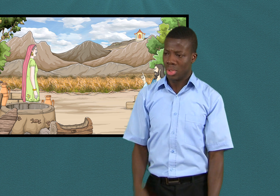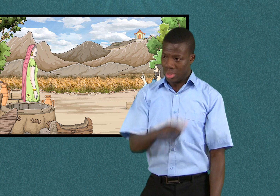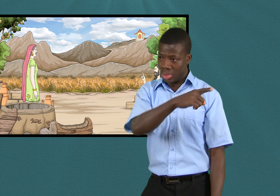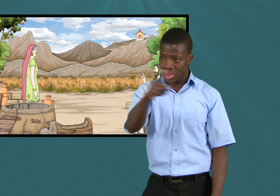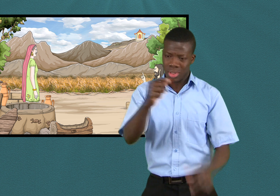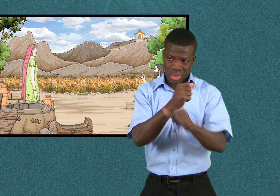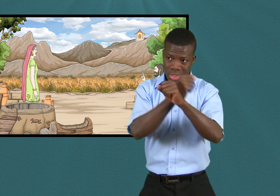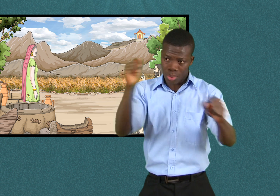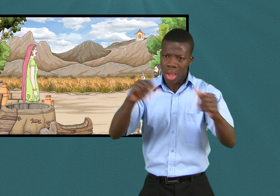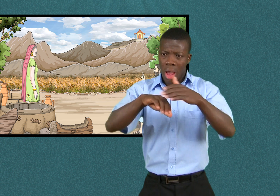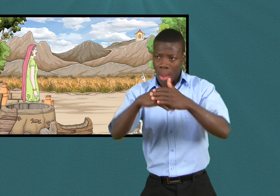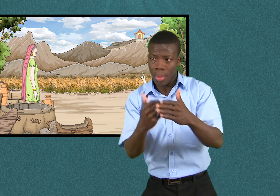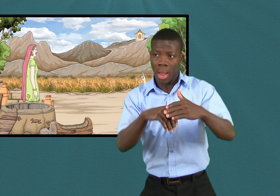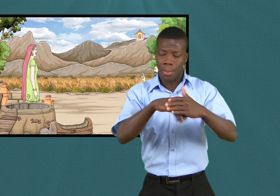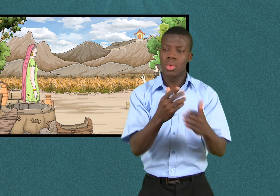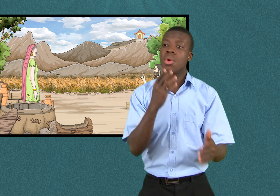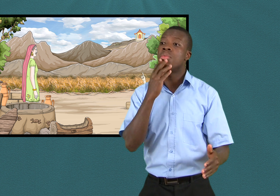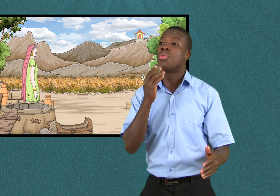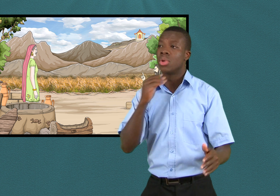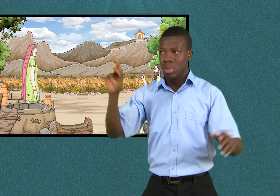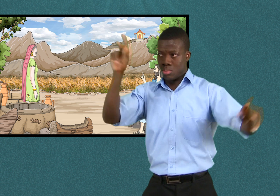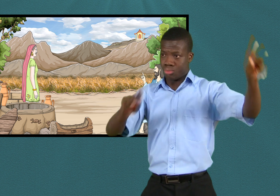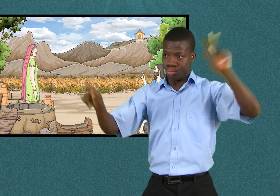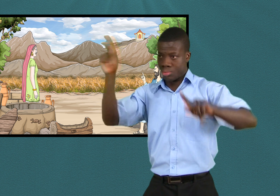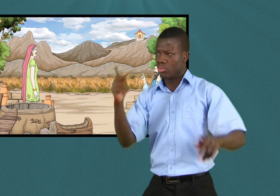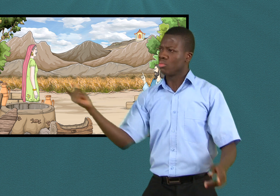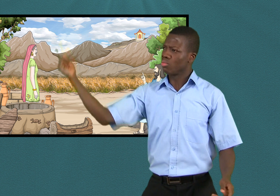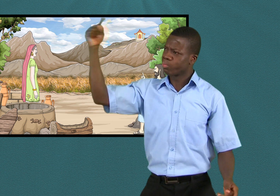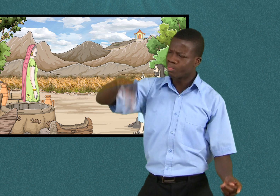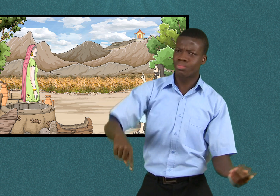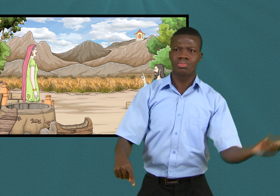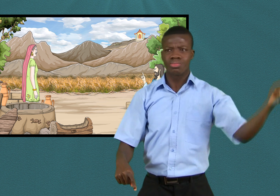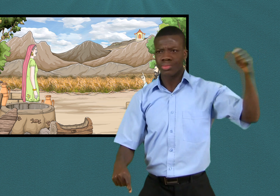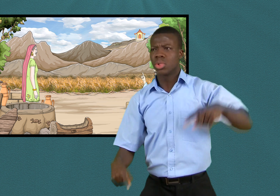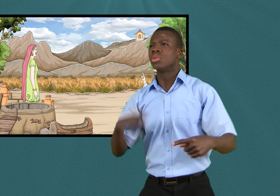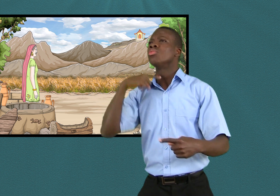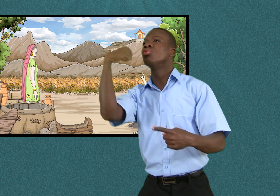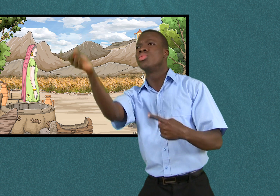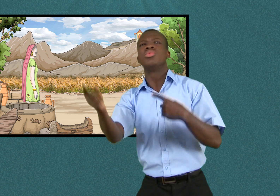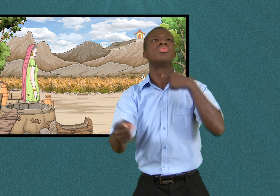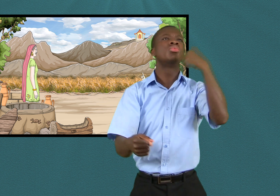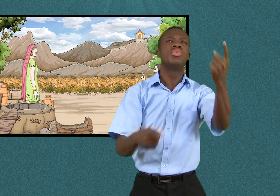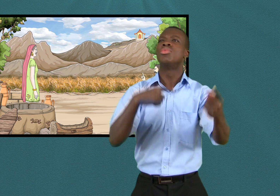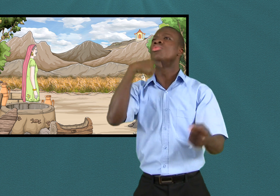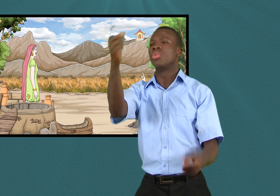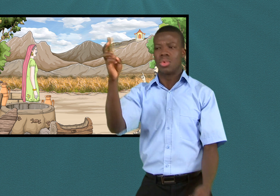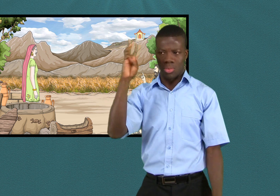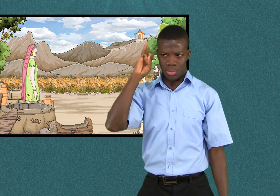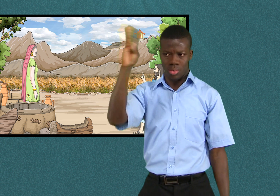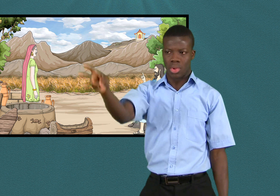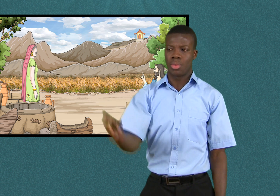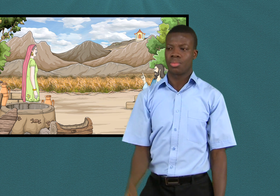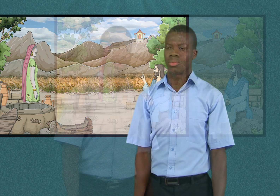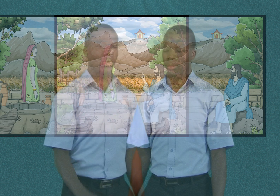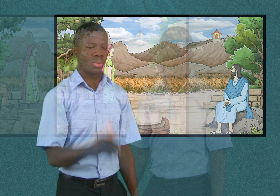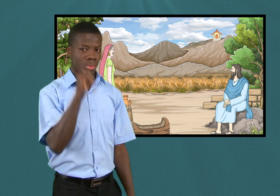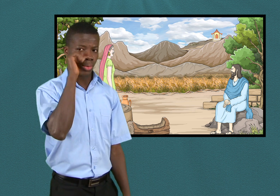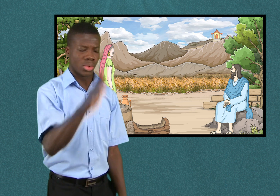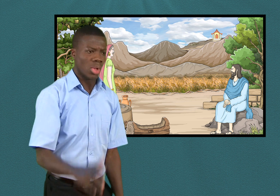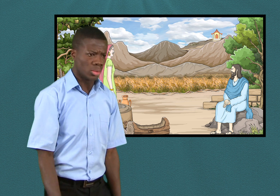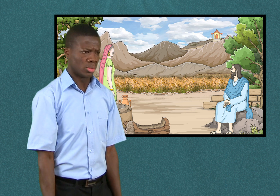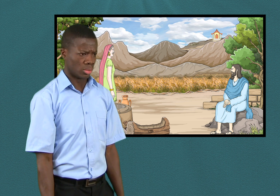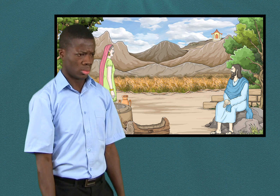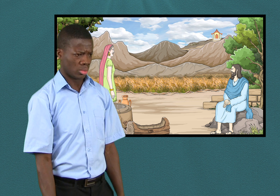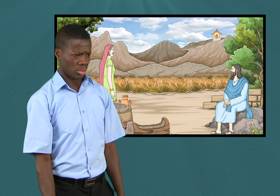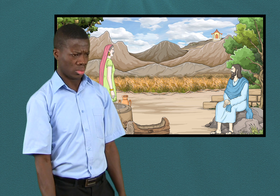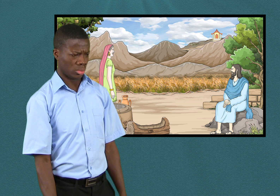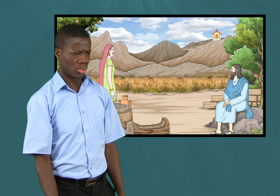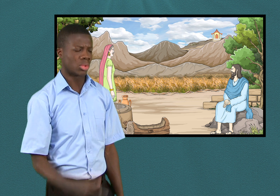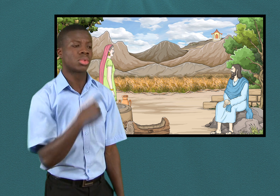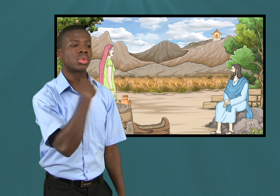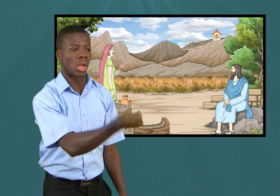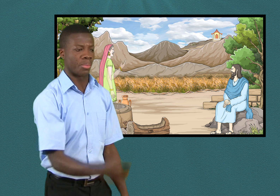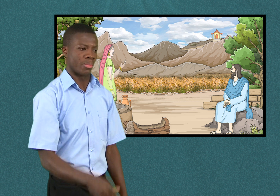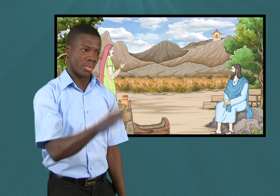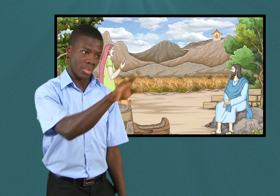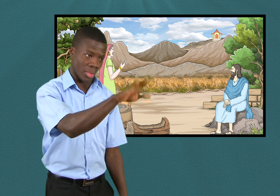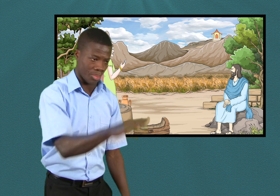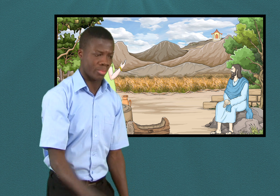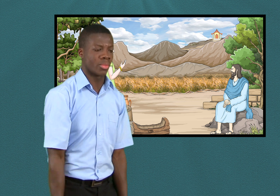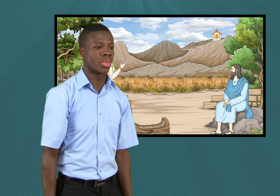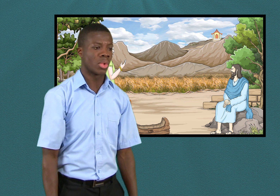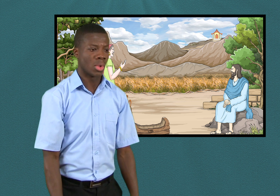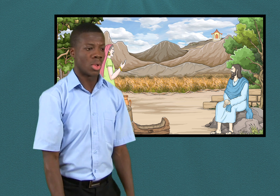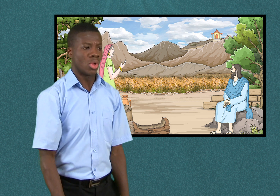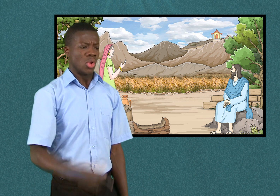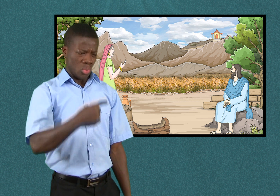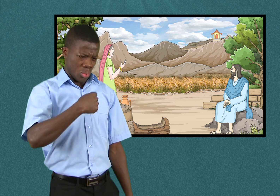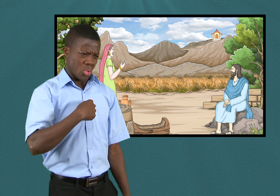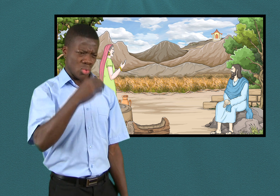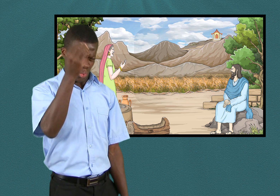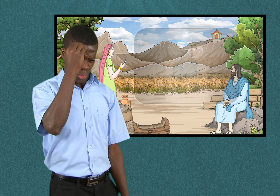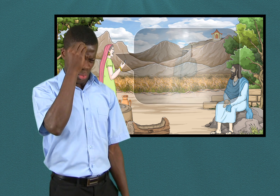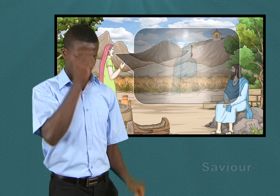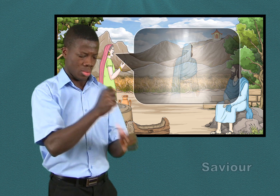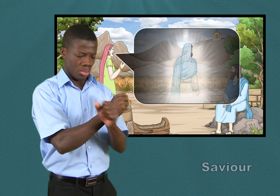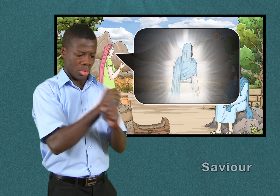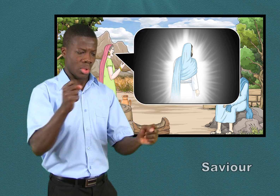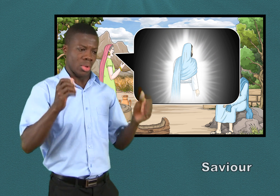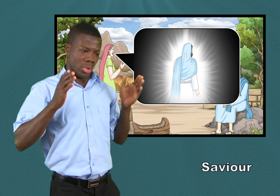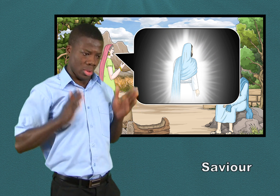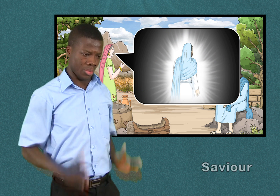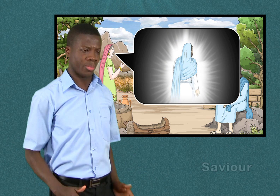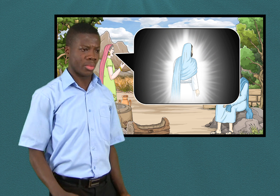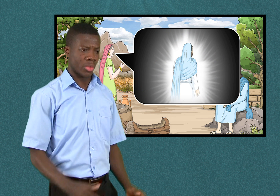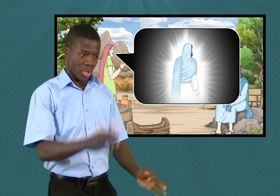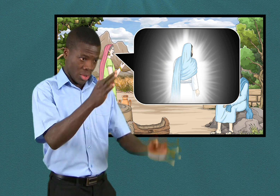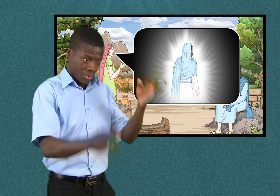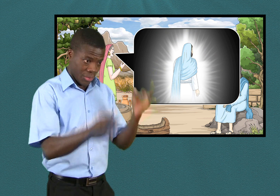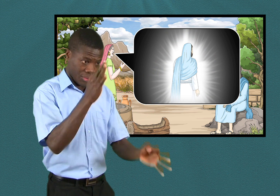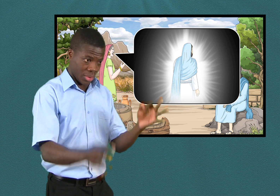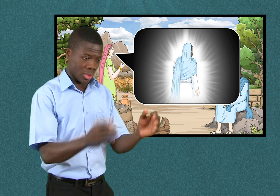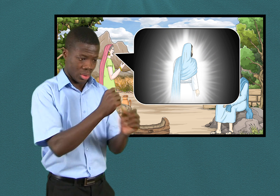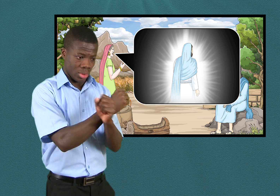God is Spirit, and His worshipers must worship Him in spirit and in truth.”